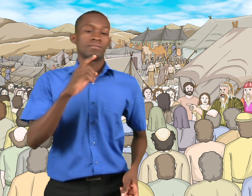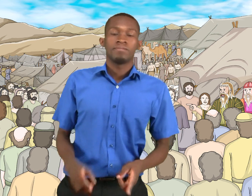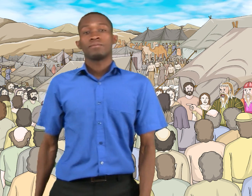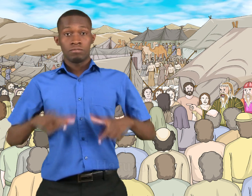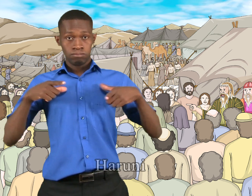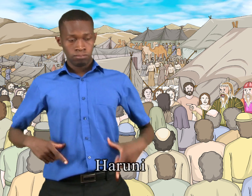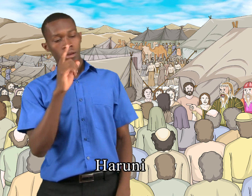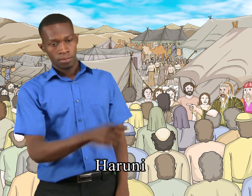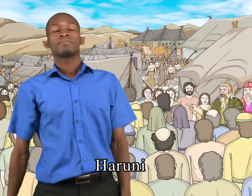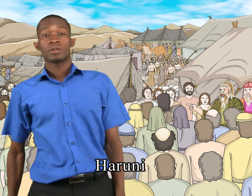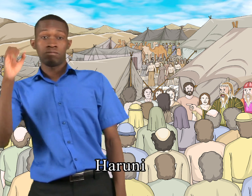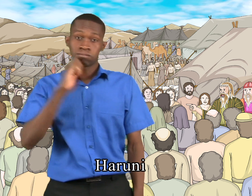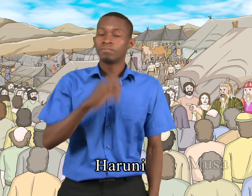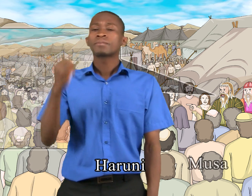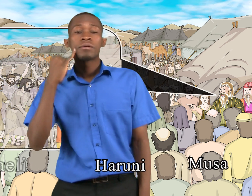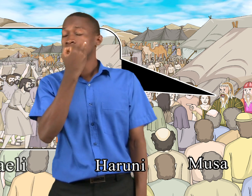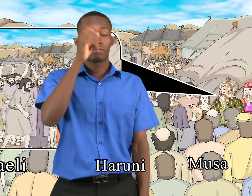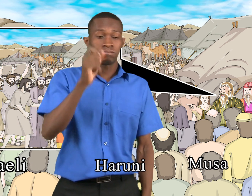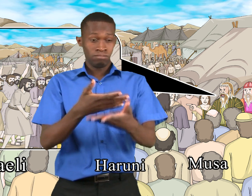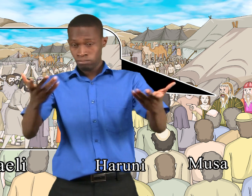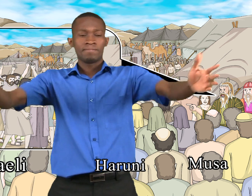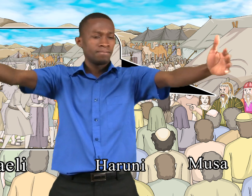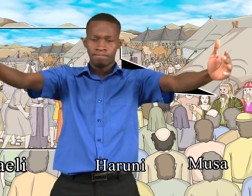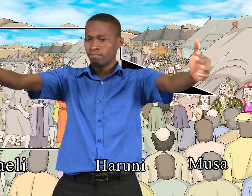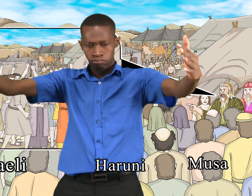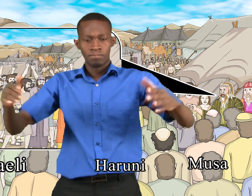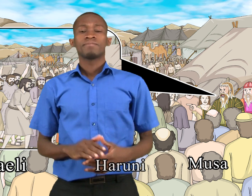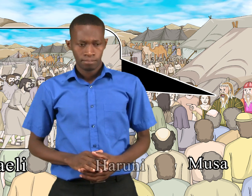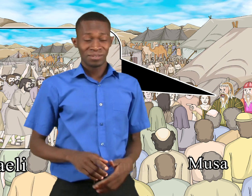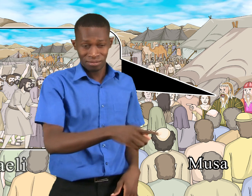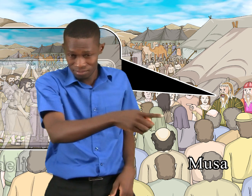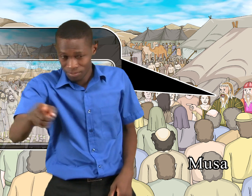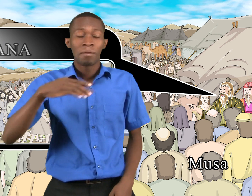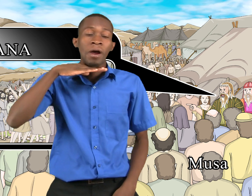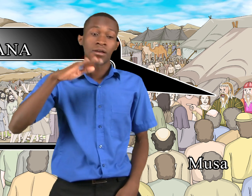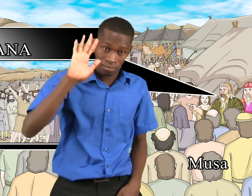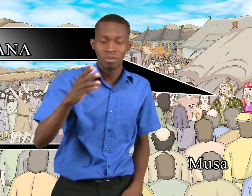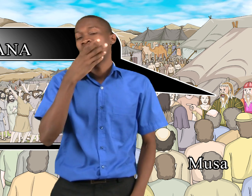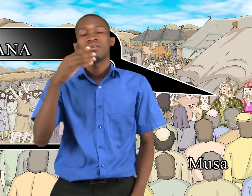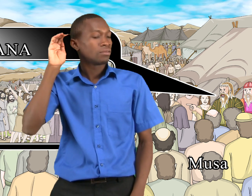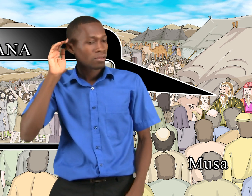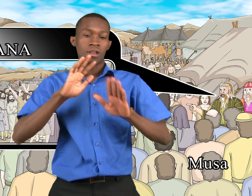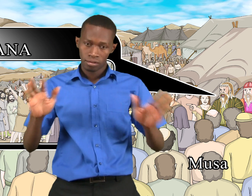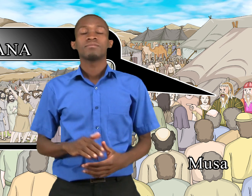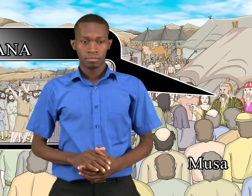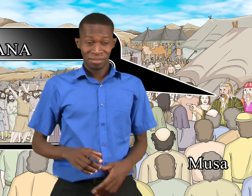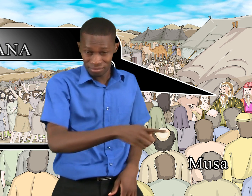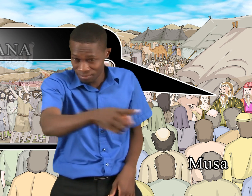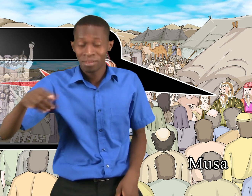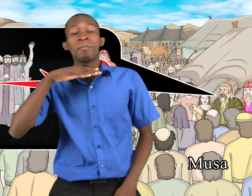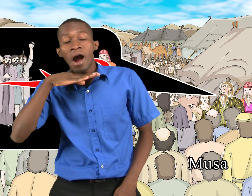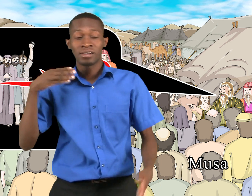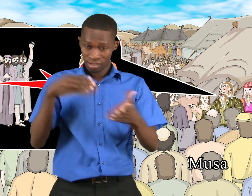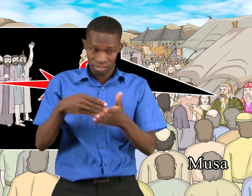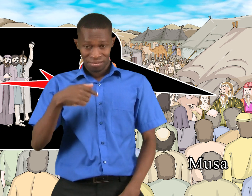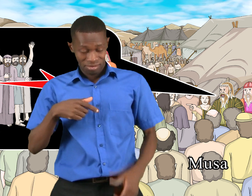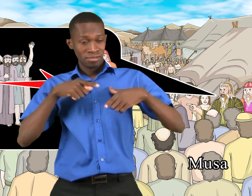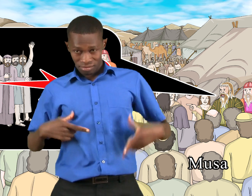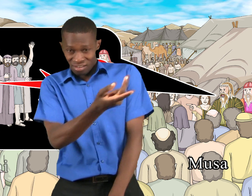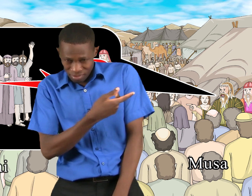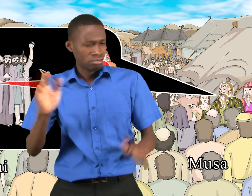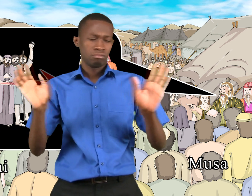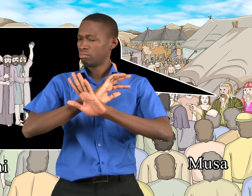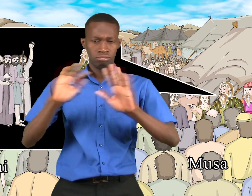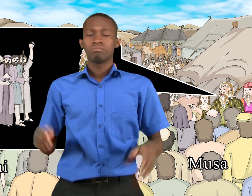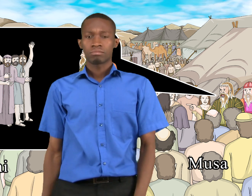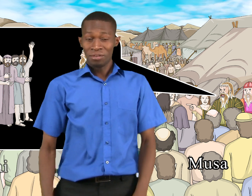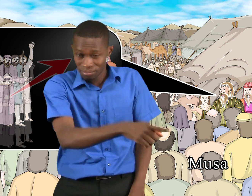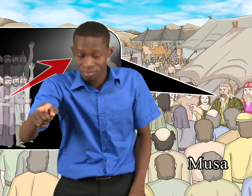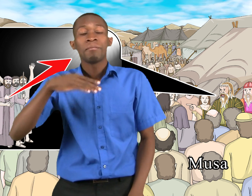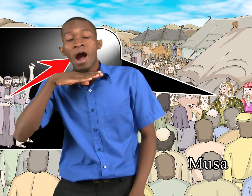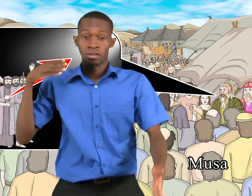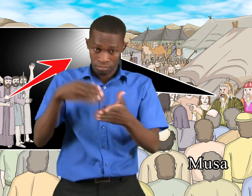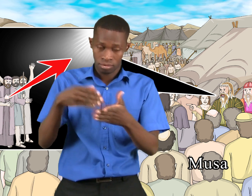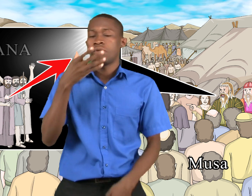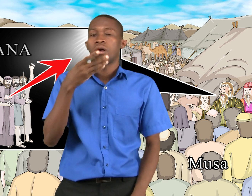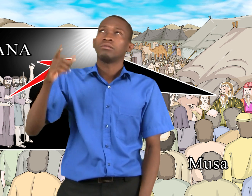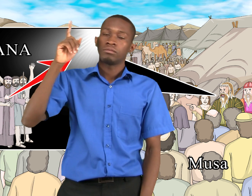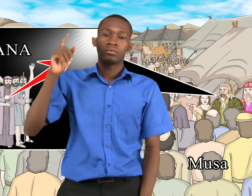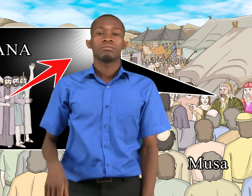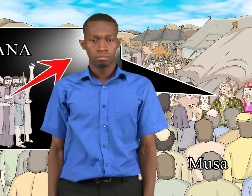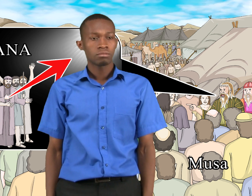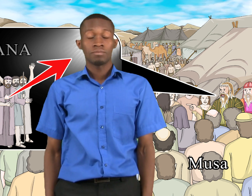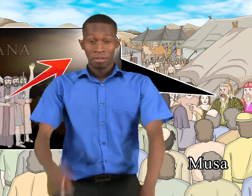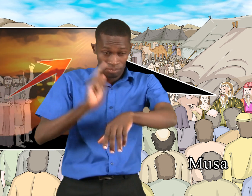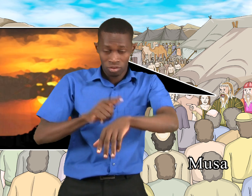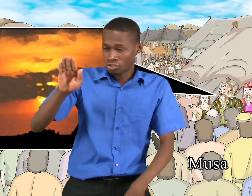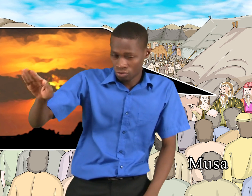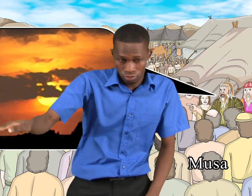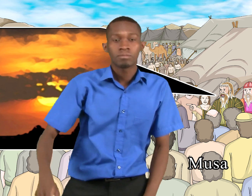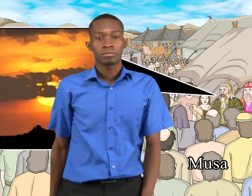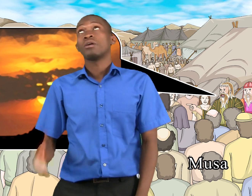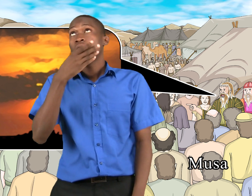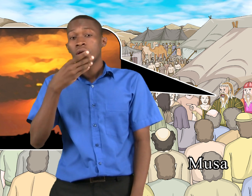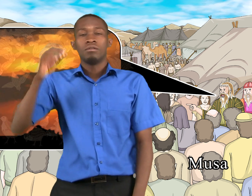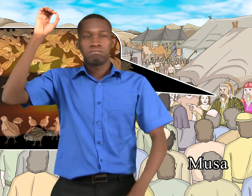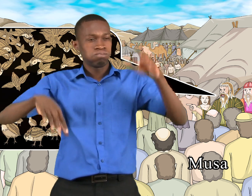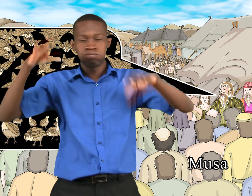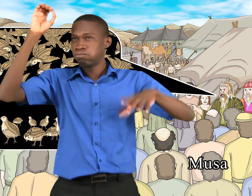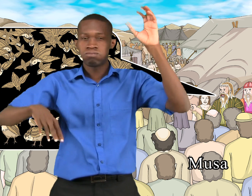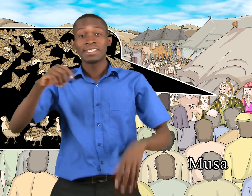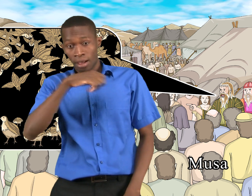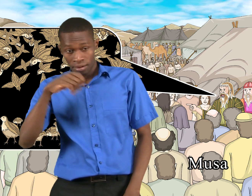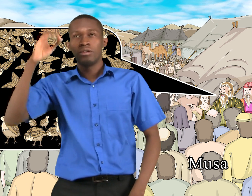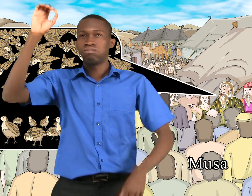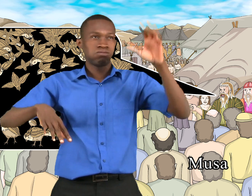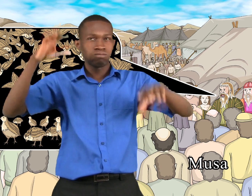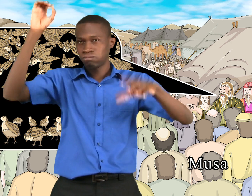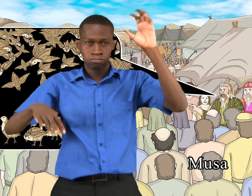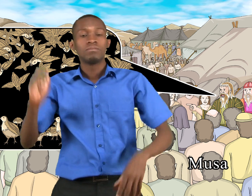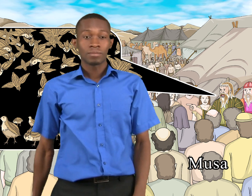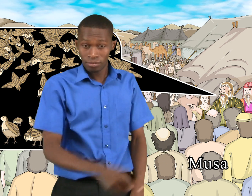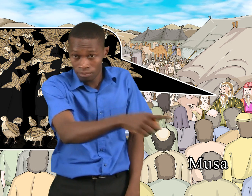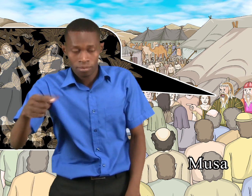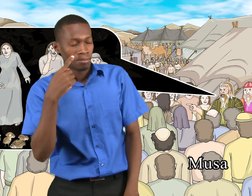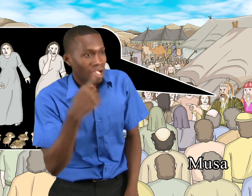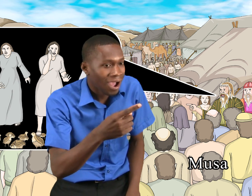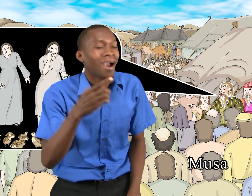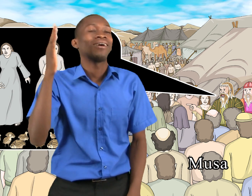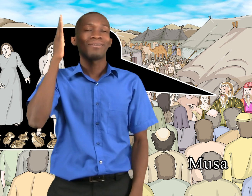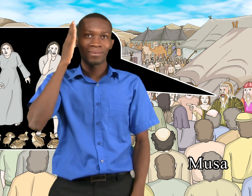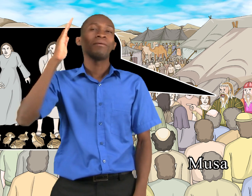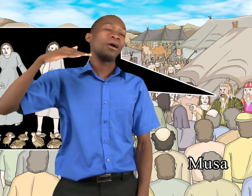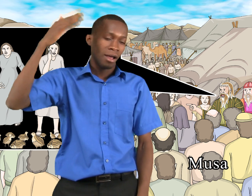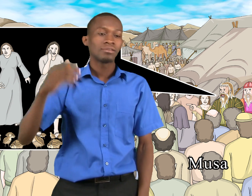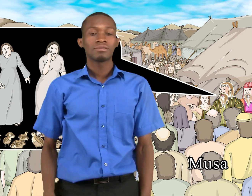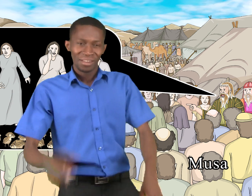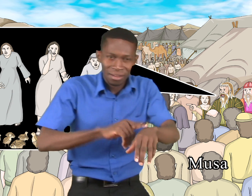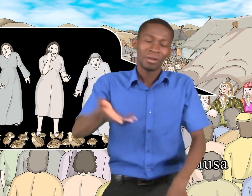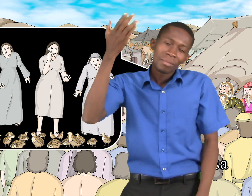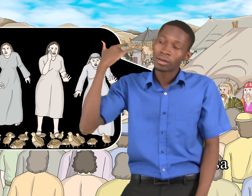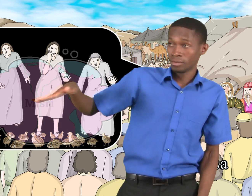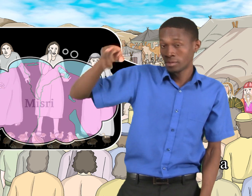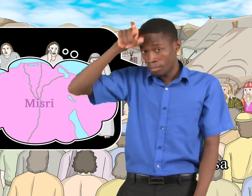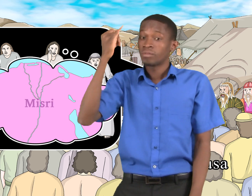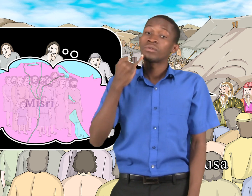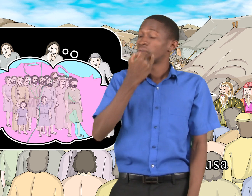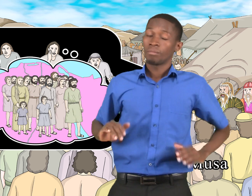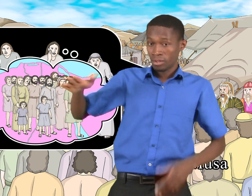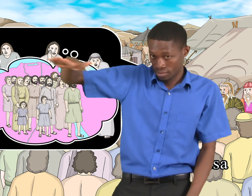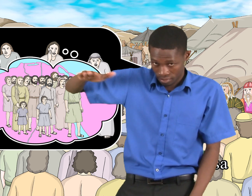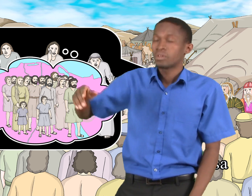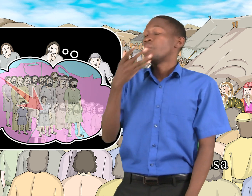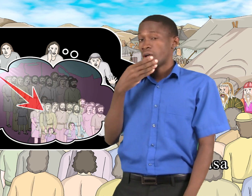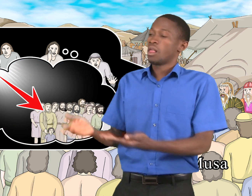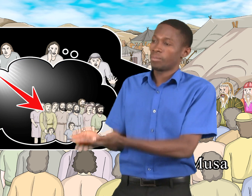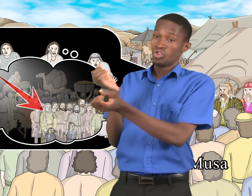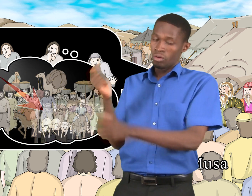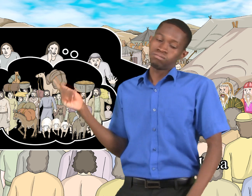So Moses and Aaron said to all the Israelites, “This evening you will know that it was the LORD who brought you out of the land of Egypt, and in the morning you will see the LORD’s glory, because He has heard your grumbling against Him.